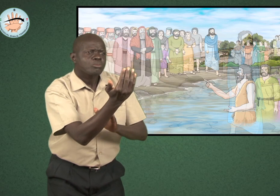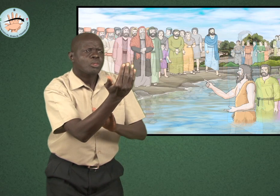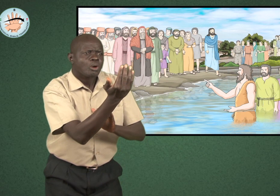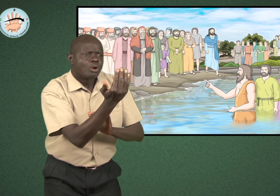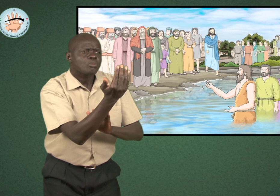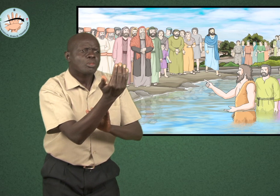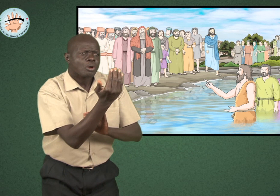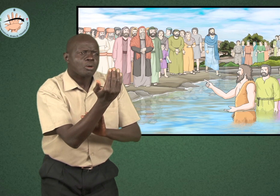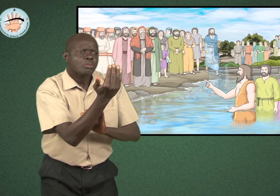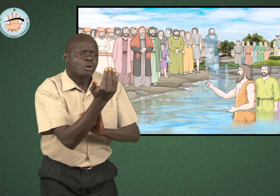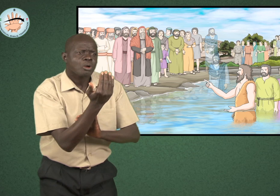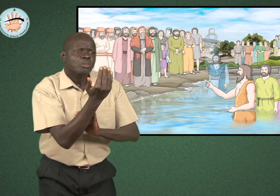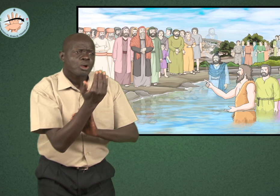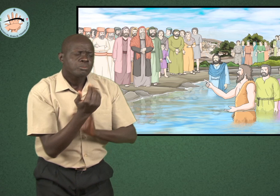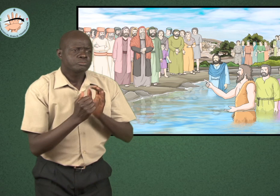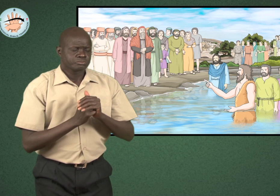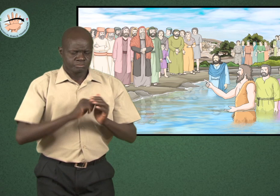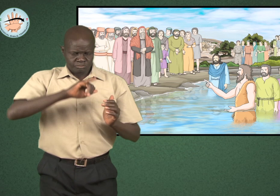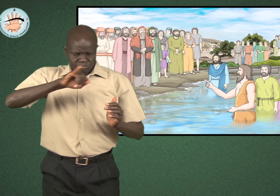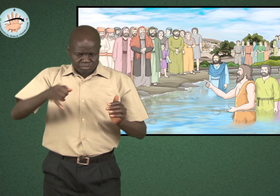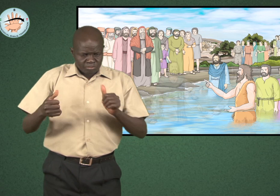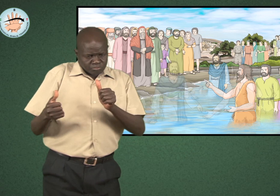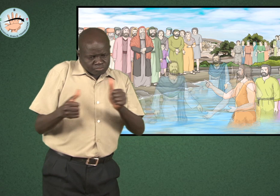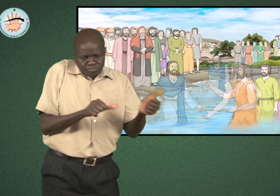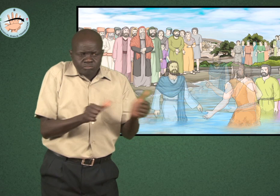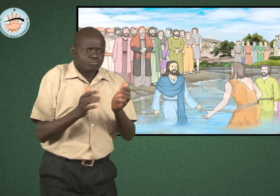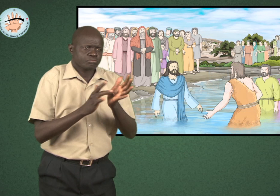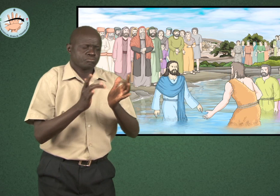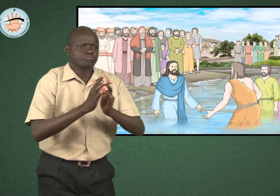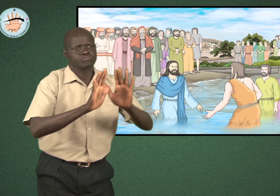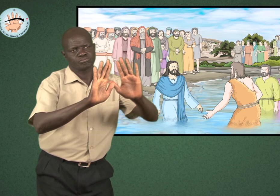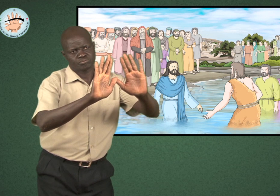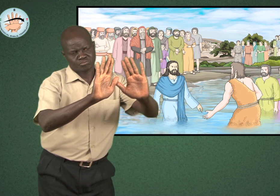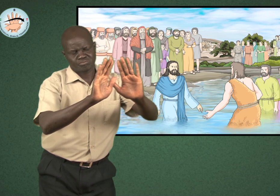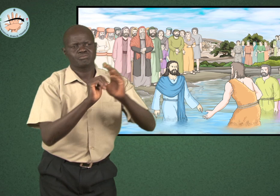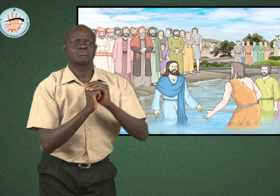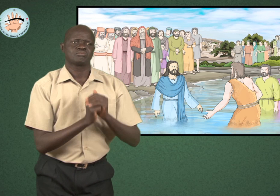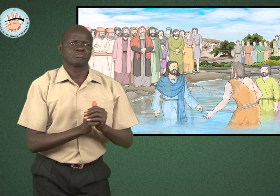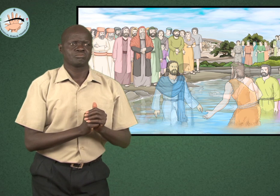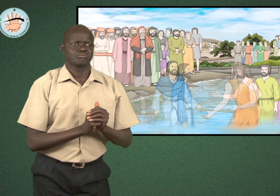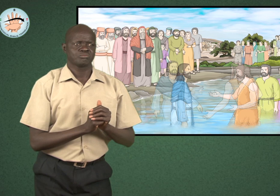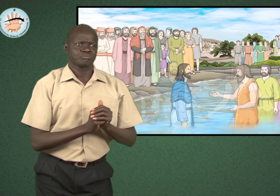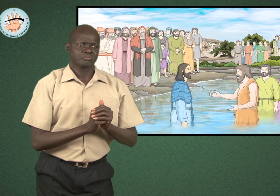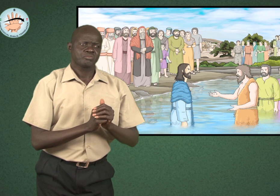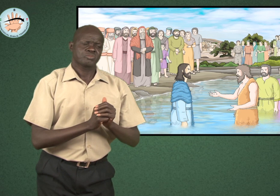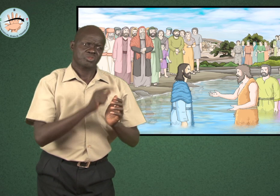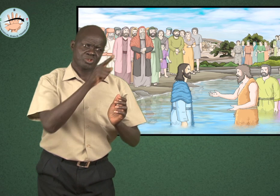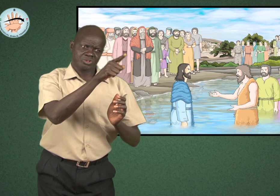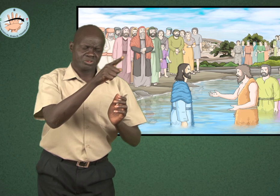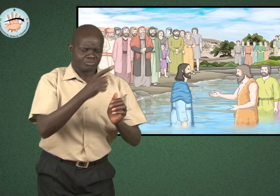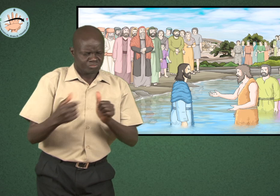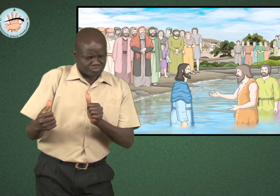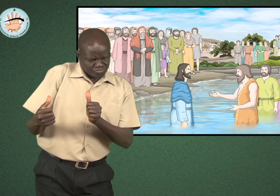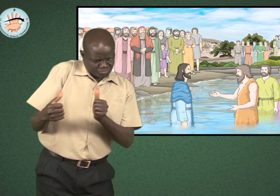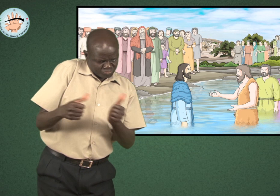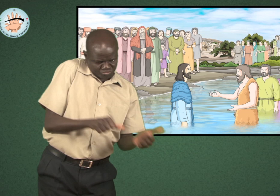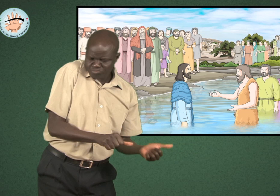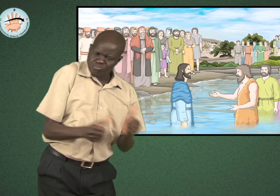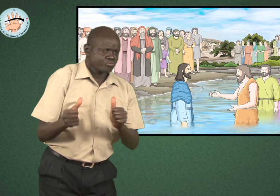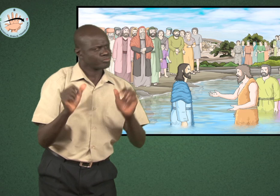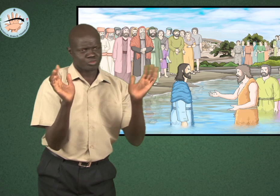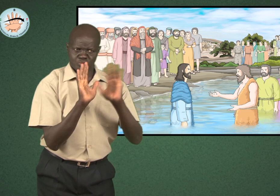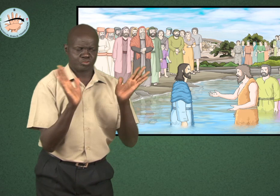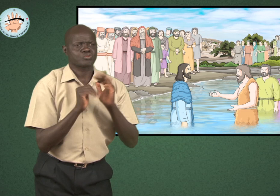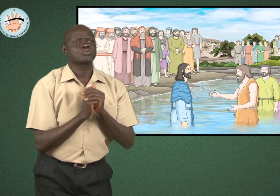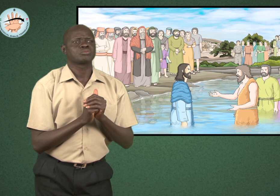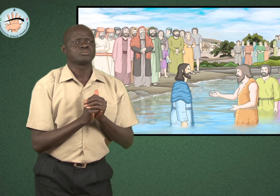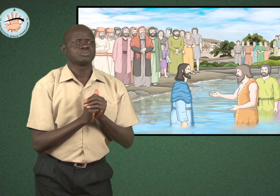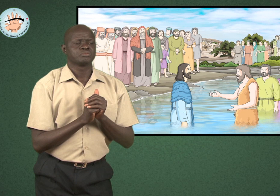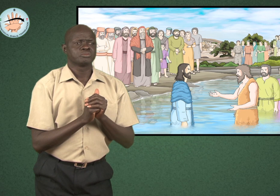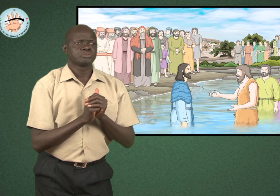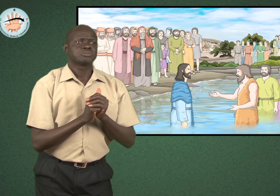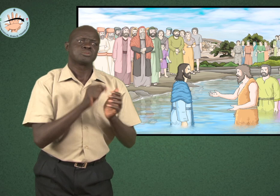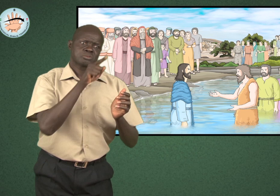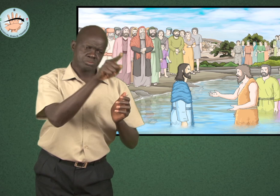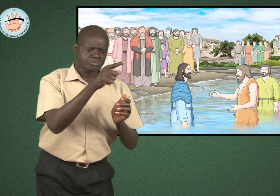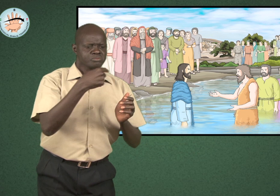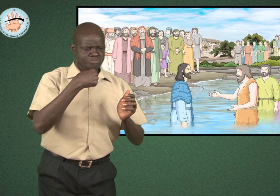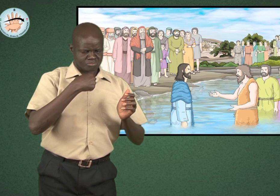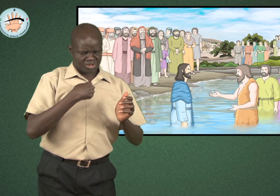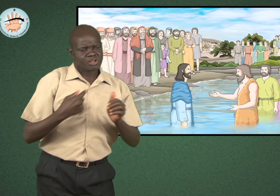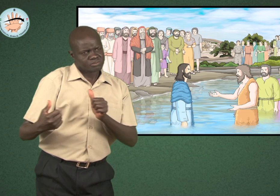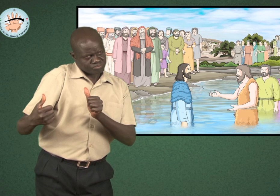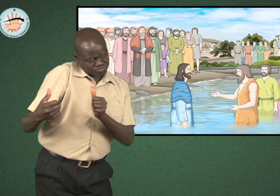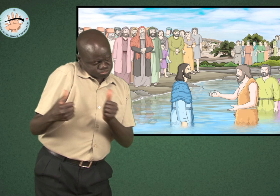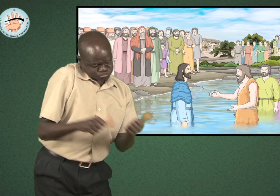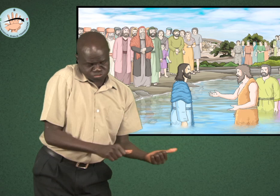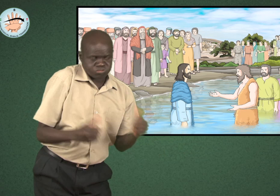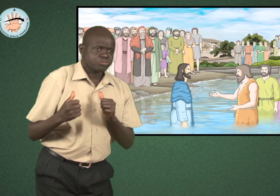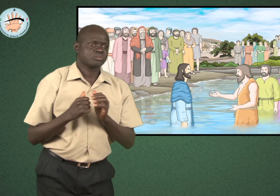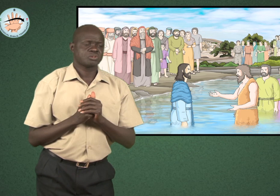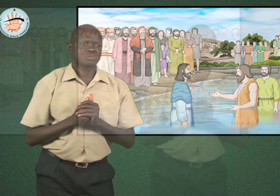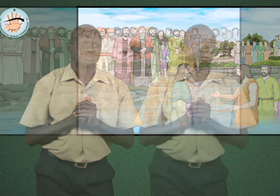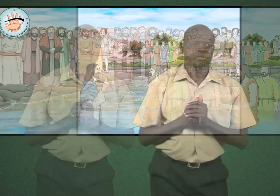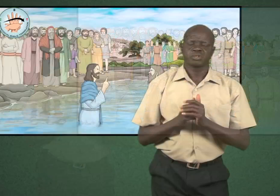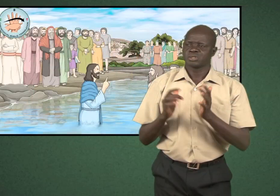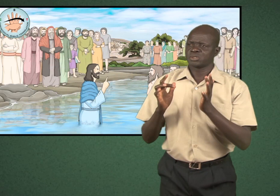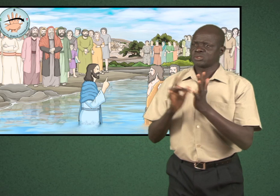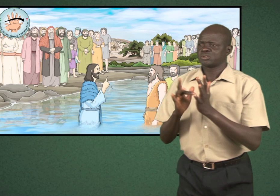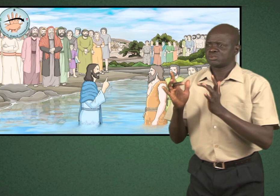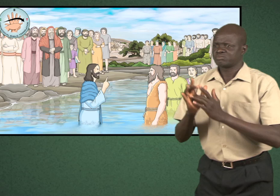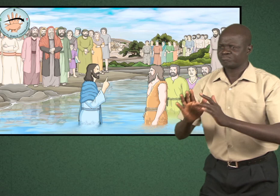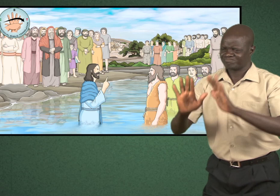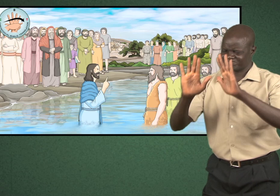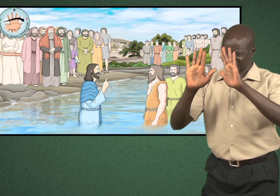But John tried to prevent Him, saying, “I need to be baptized by You, and do You come to me?”